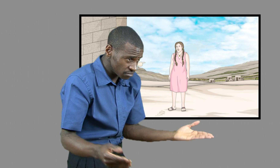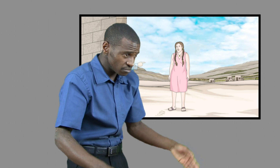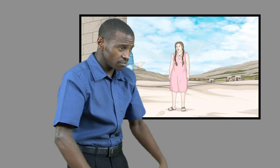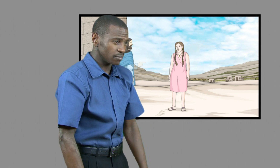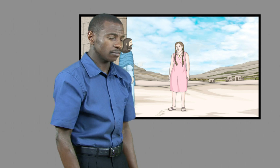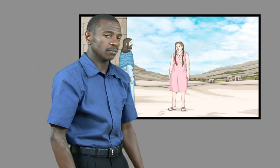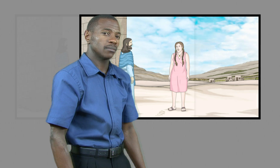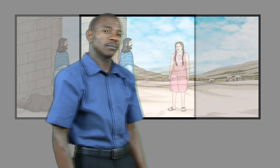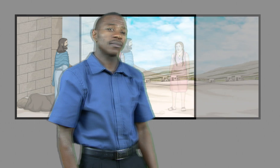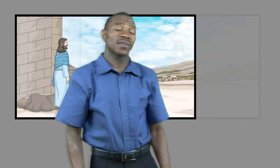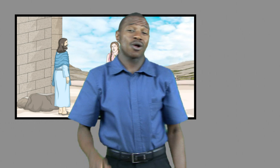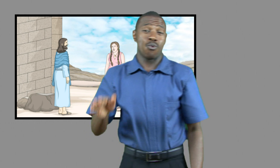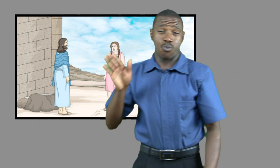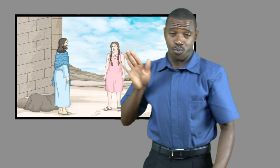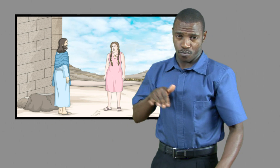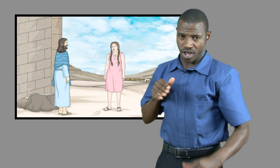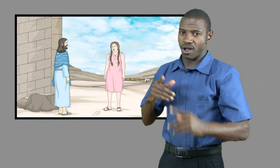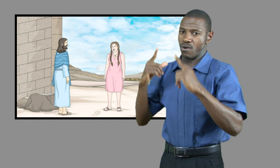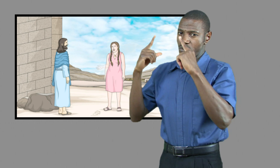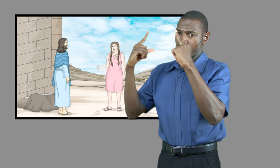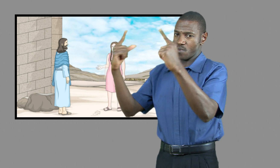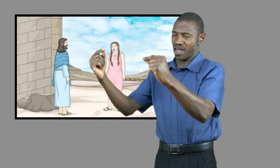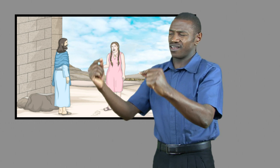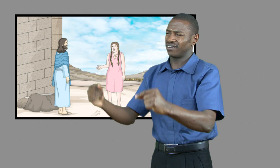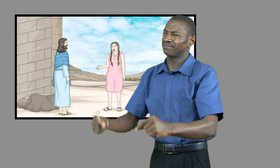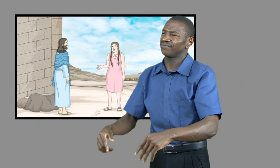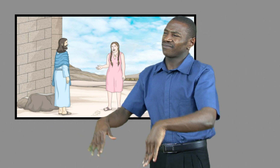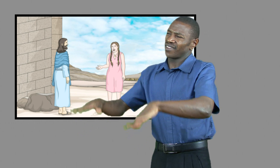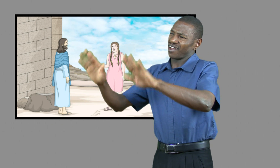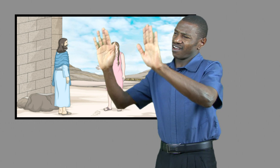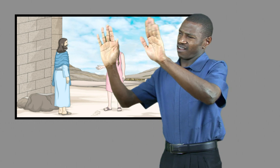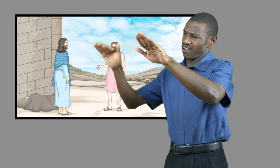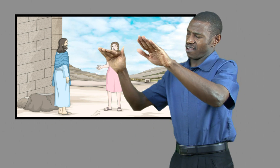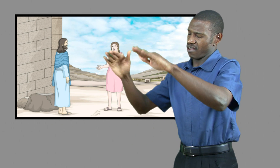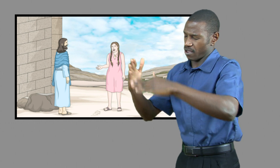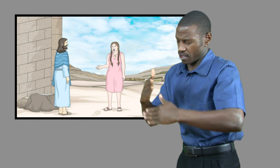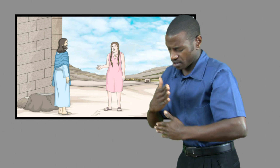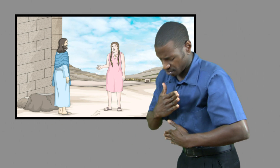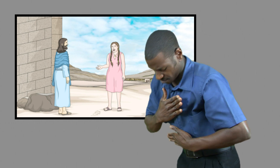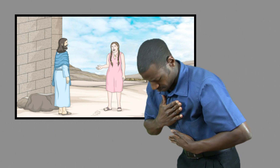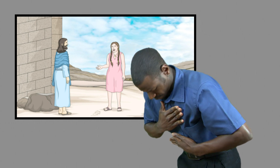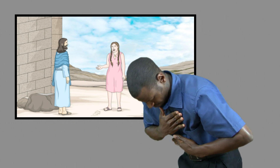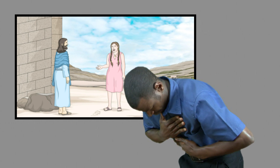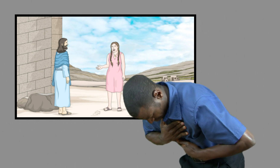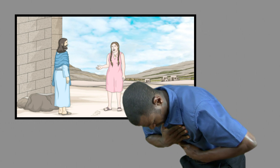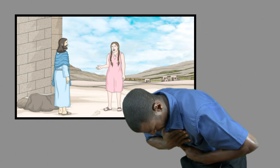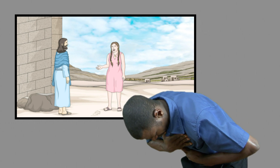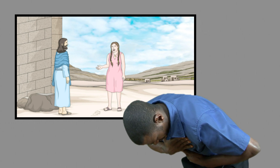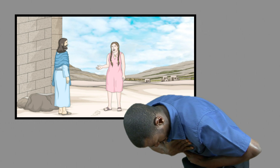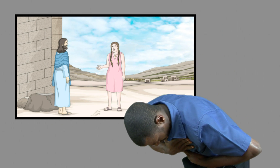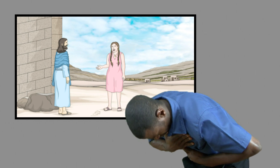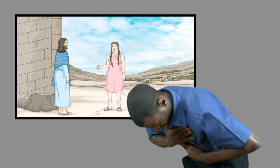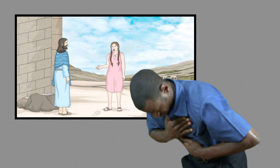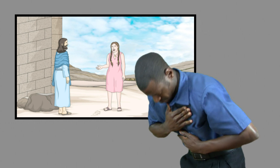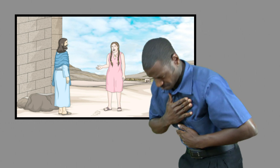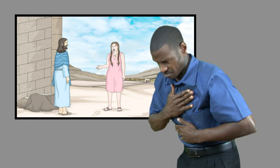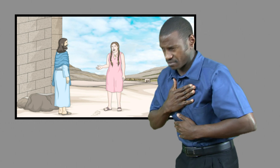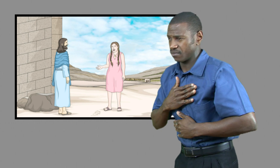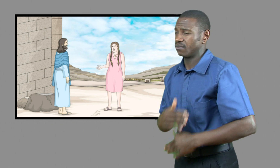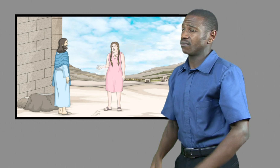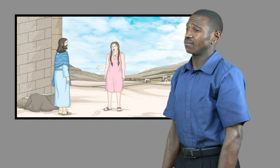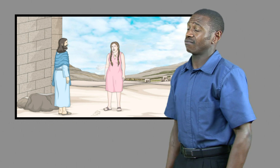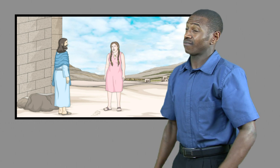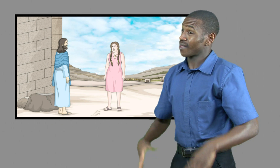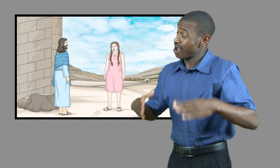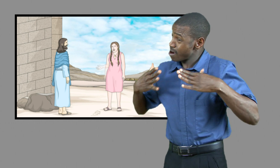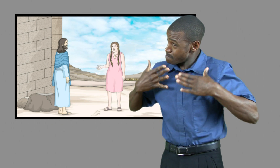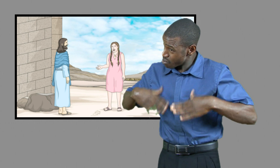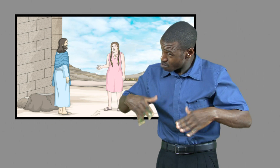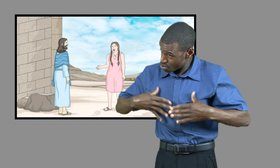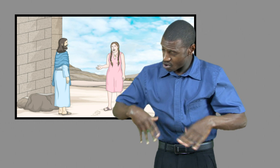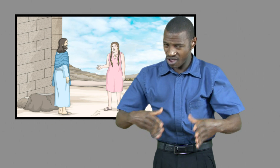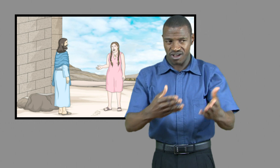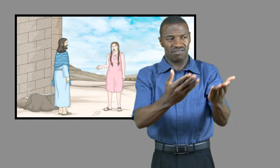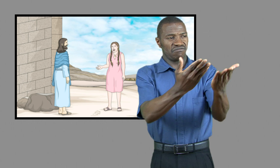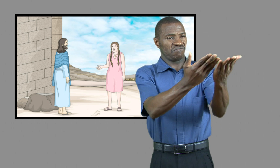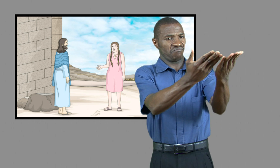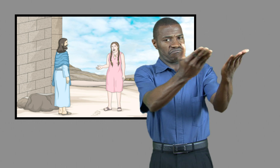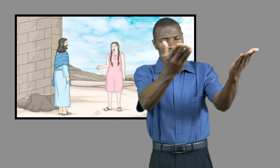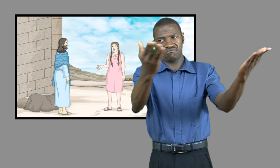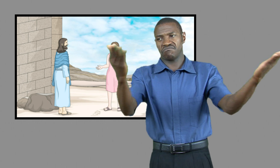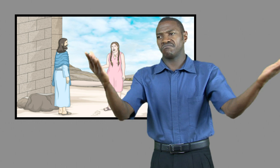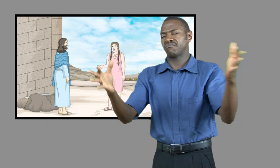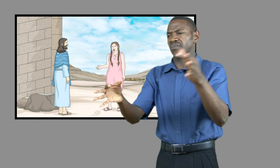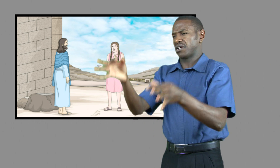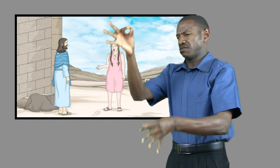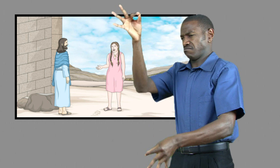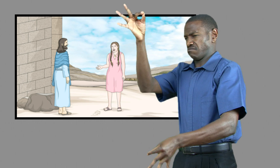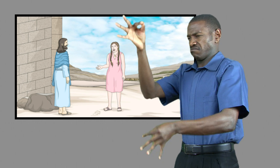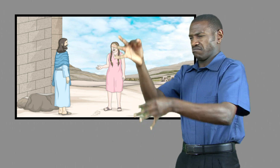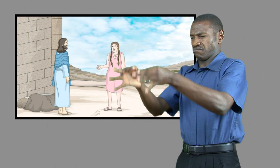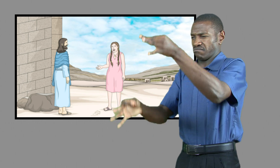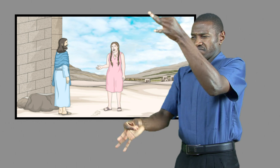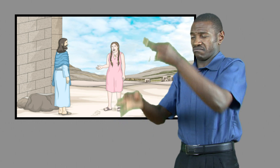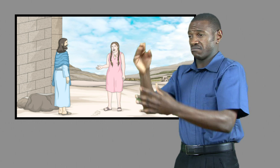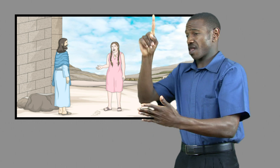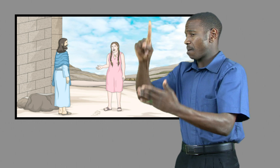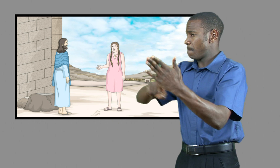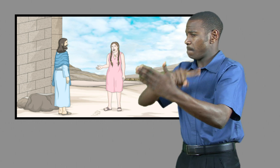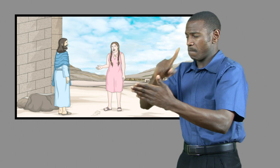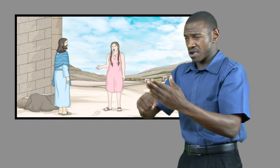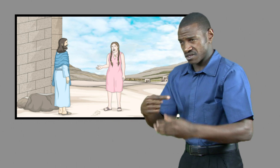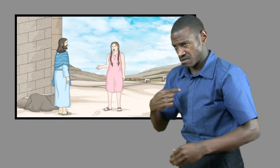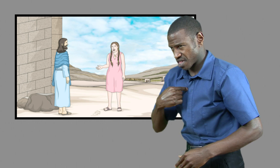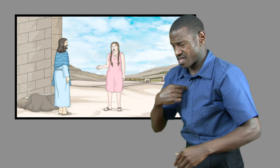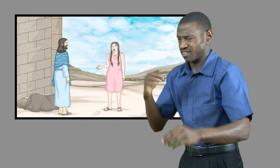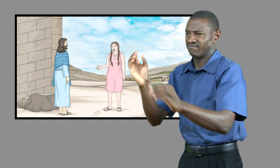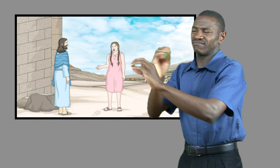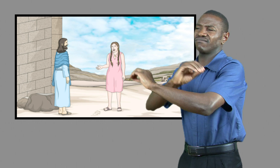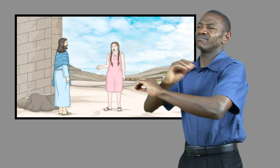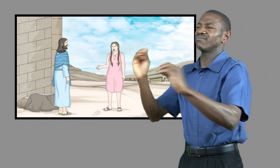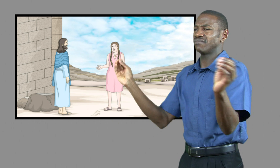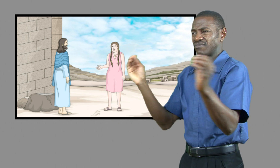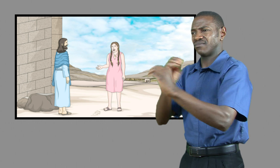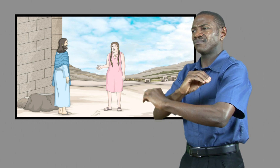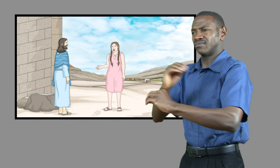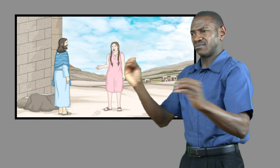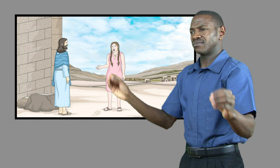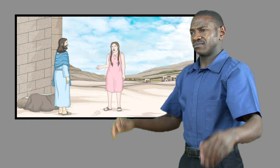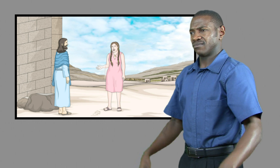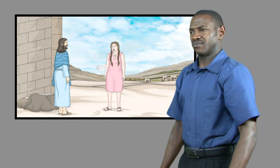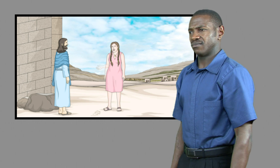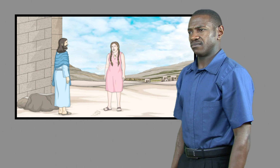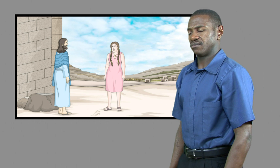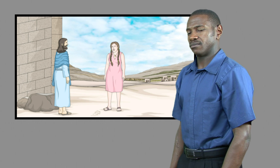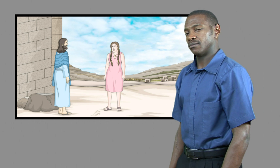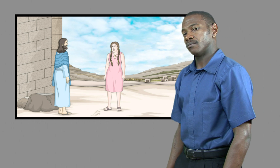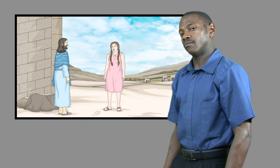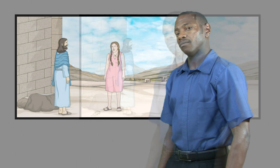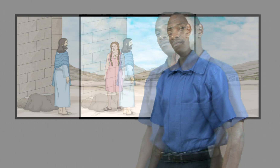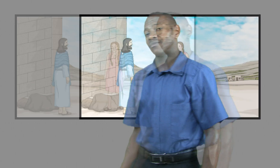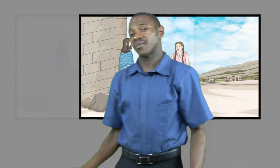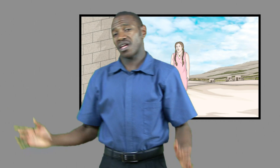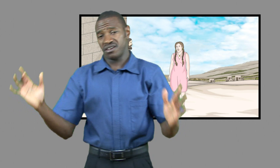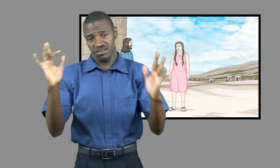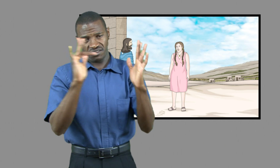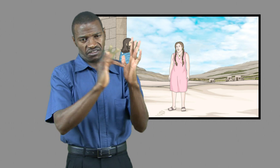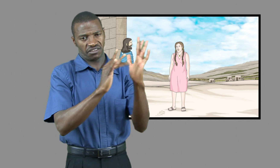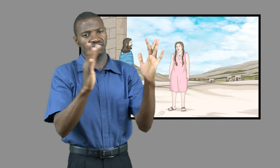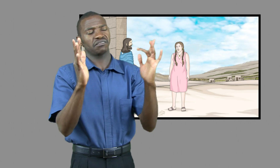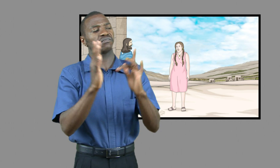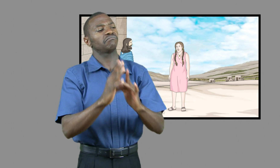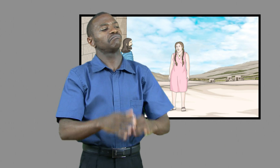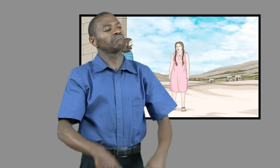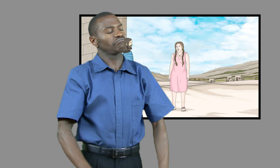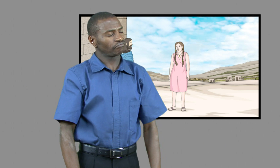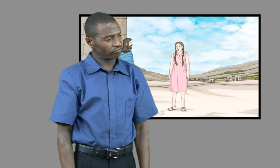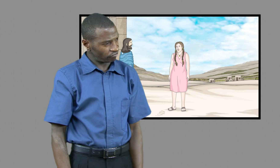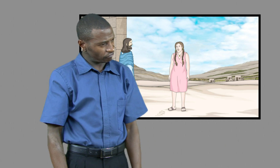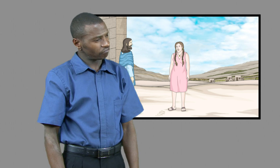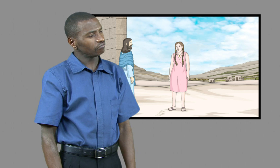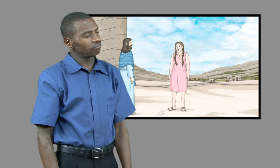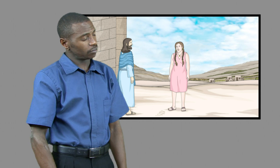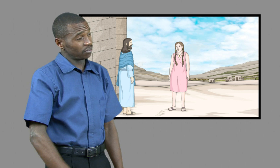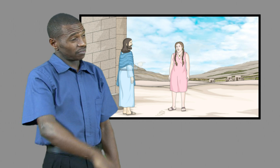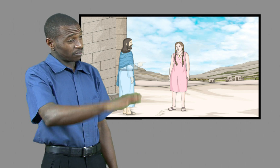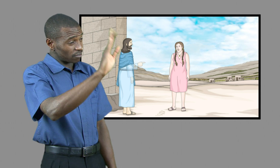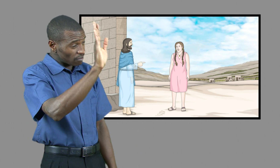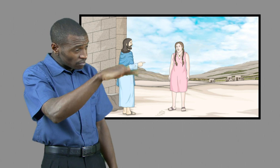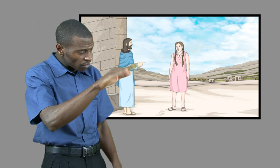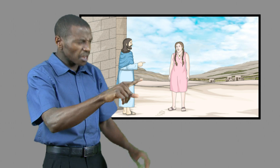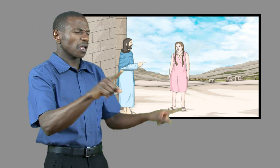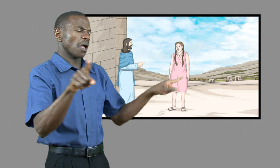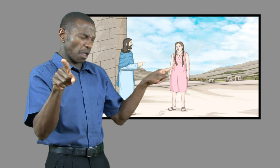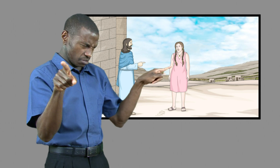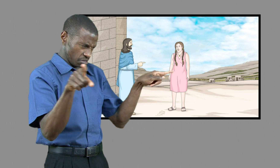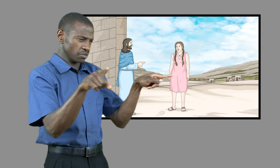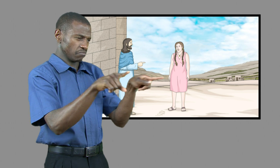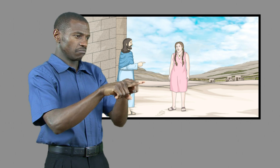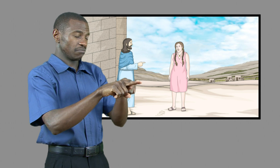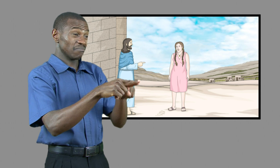Has no one condemned you?” “No one, Lord,” she answered.